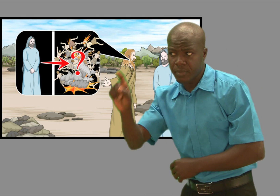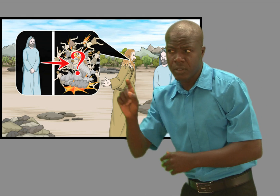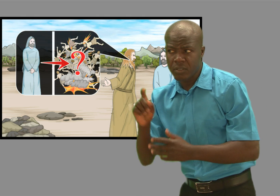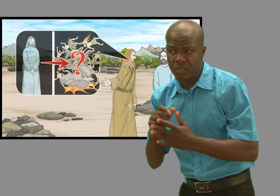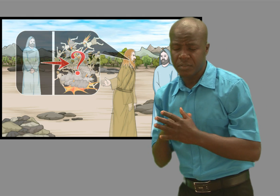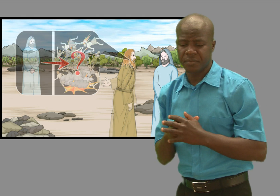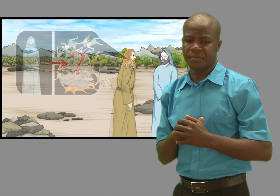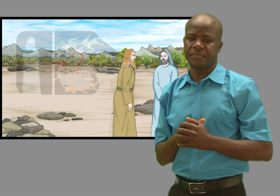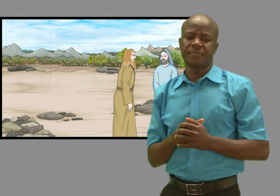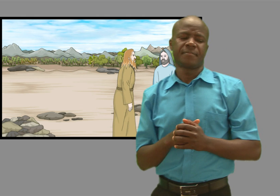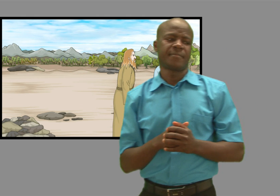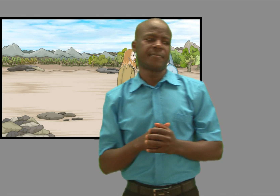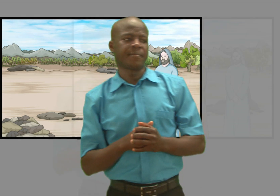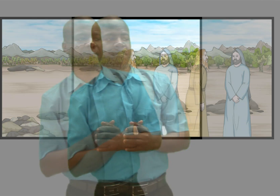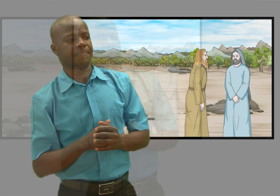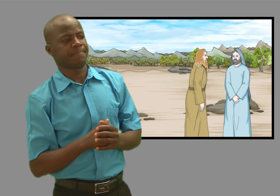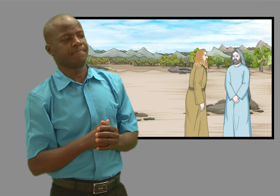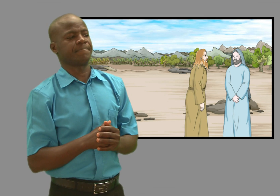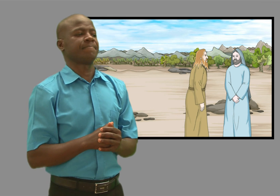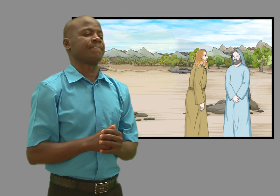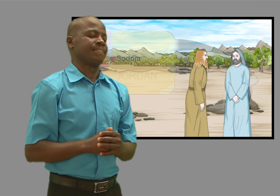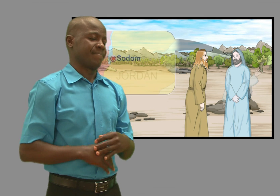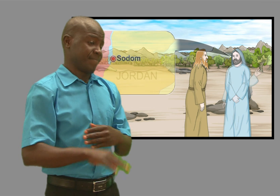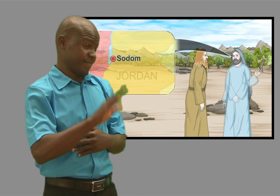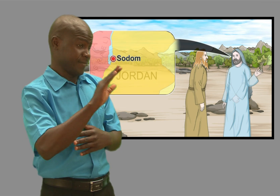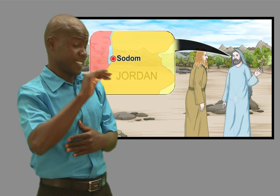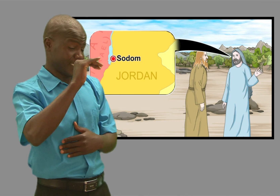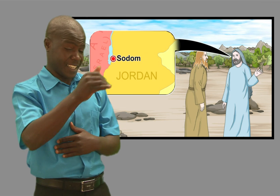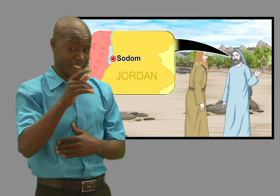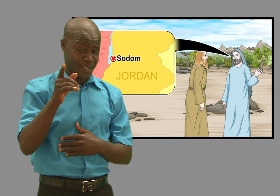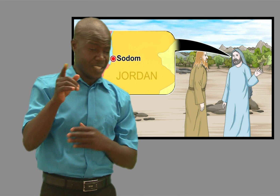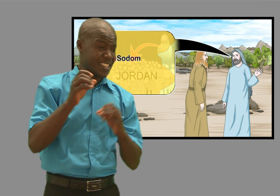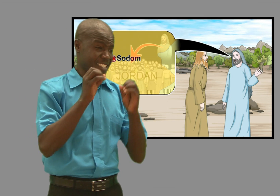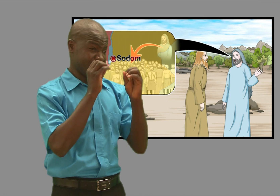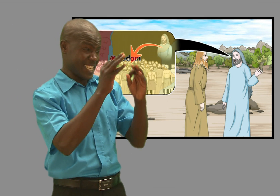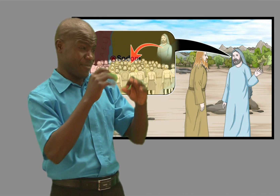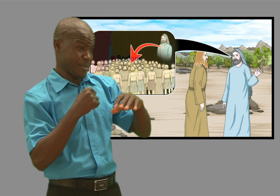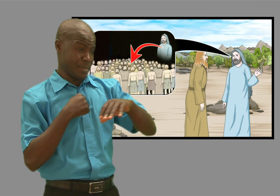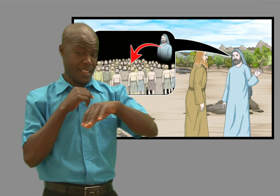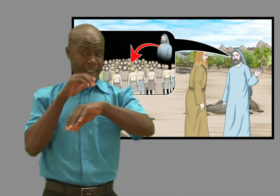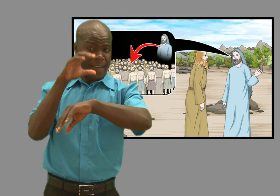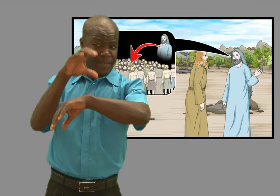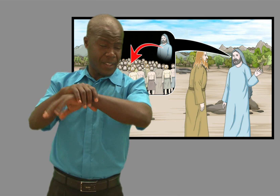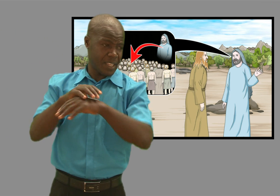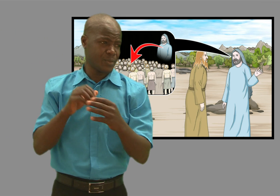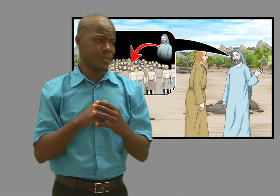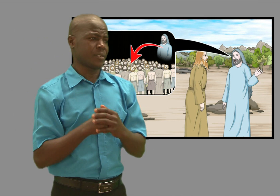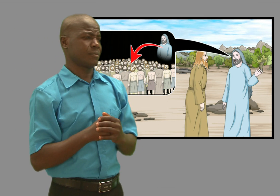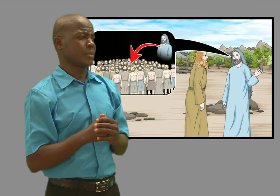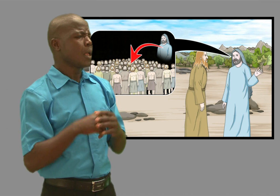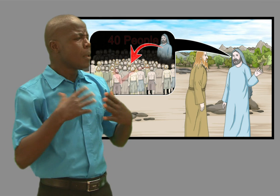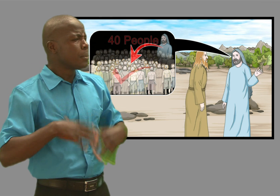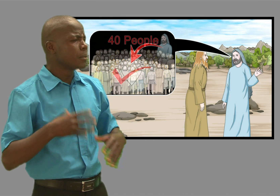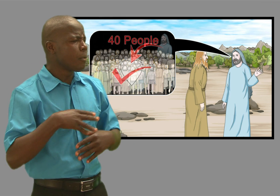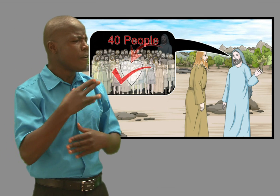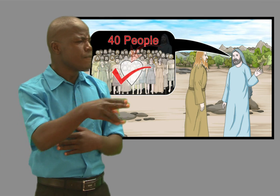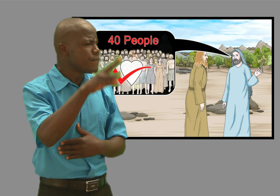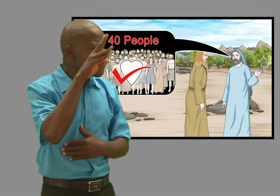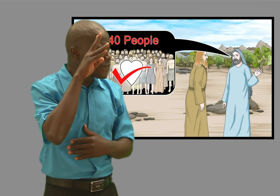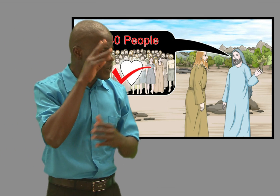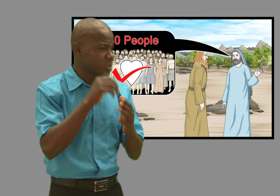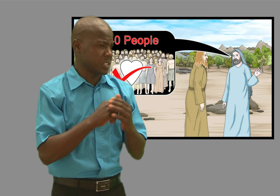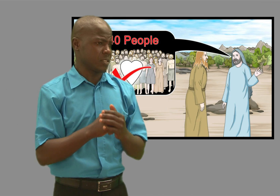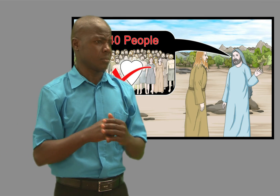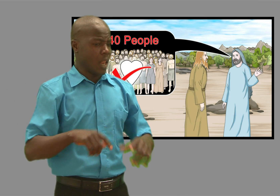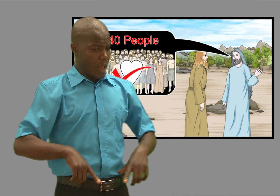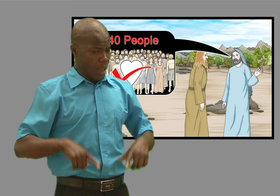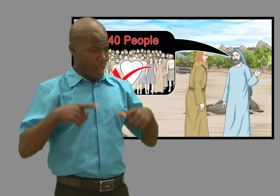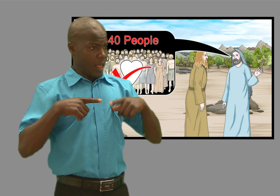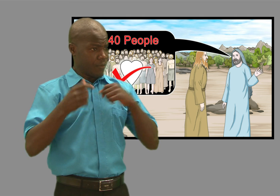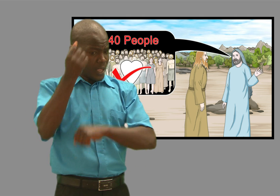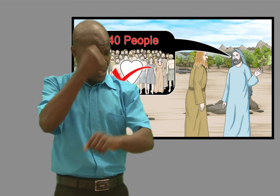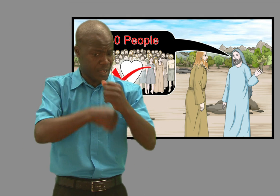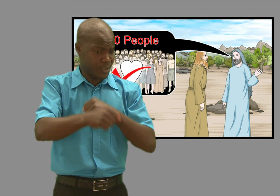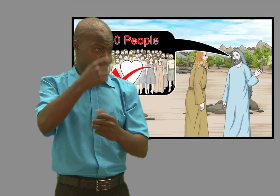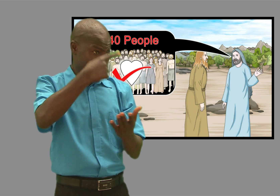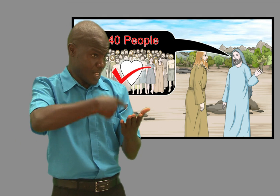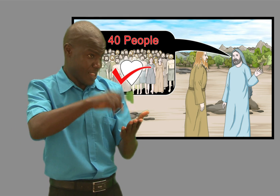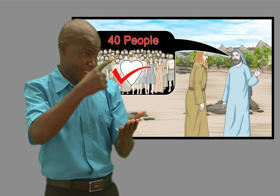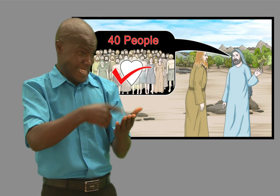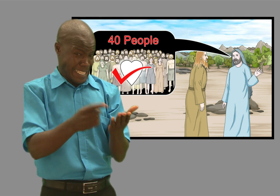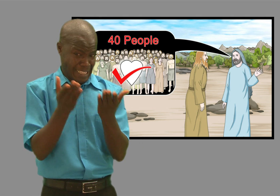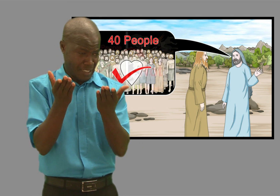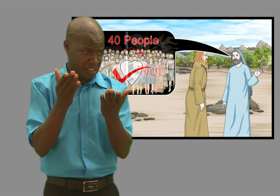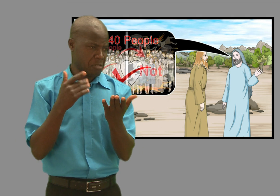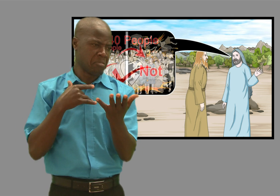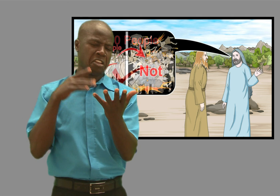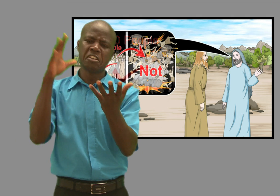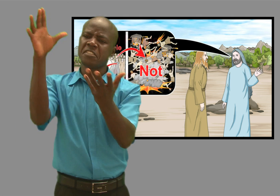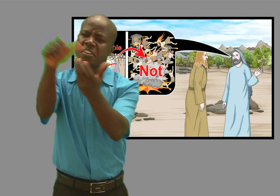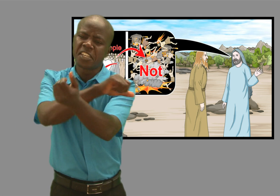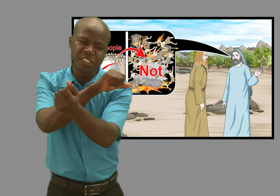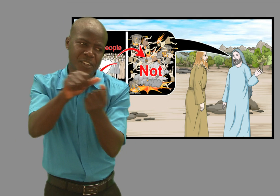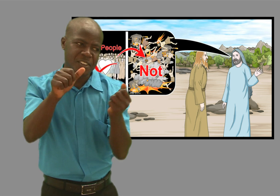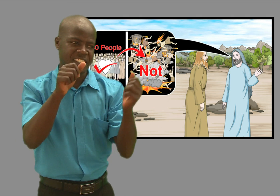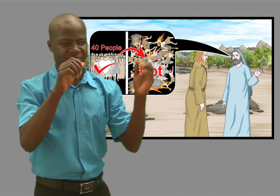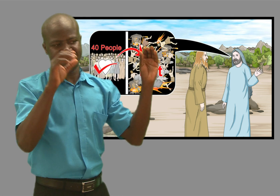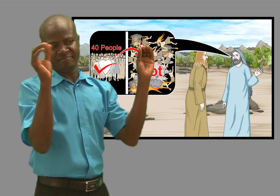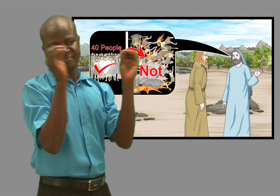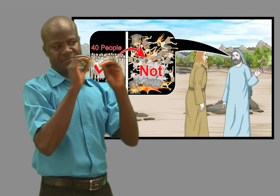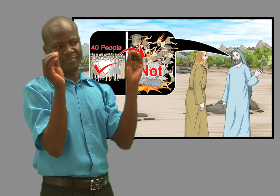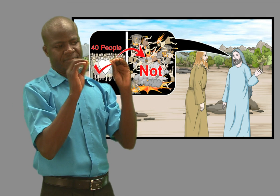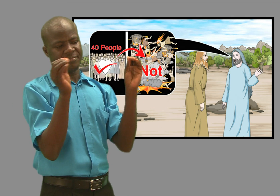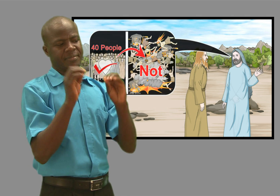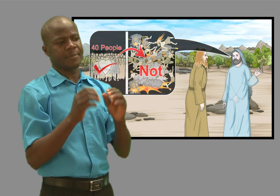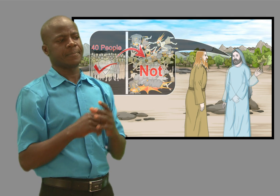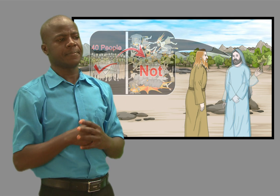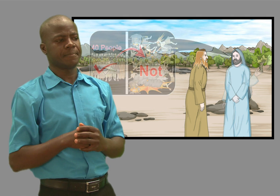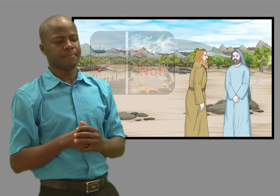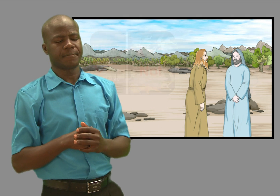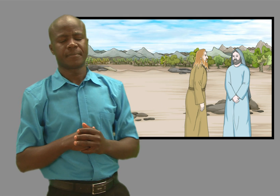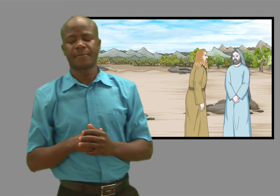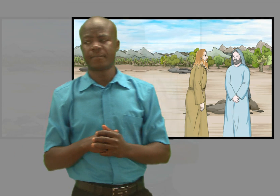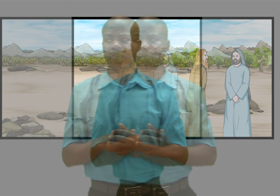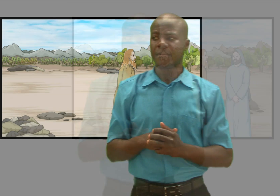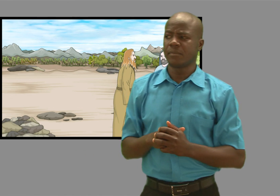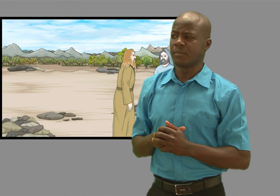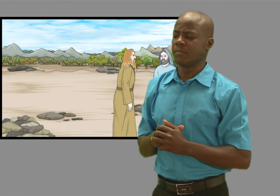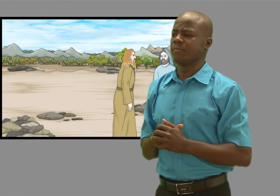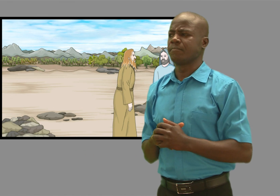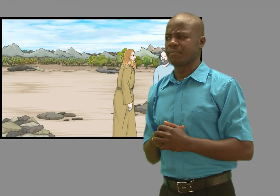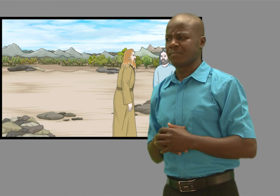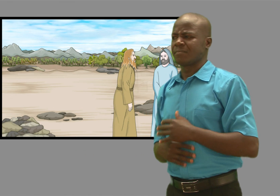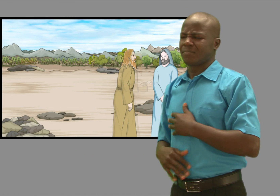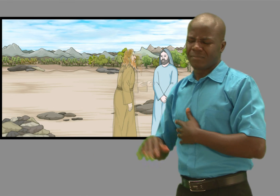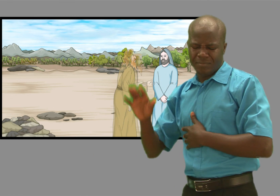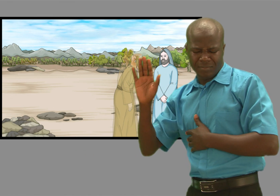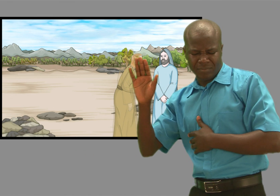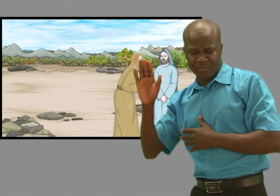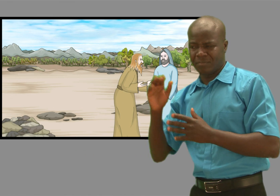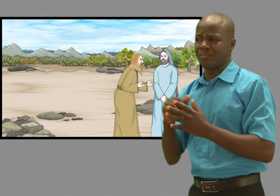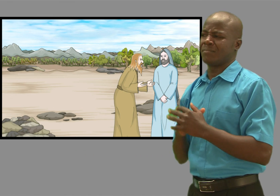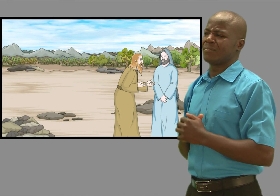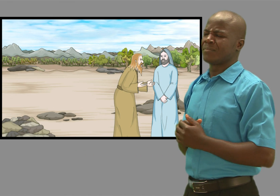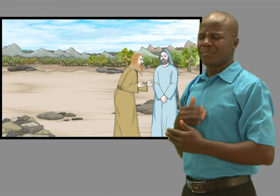He answered, “On account of the forty, I will not do it.”